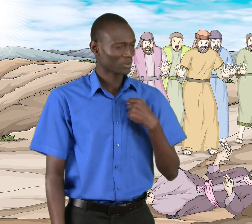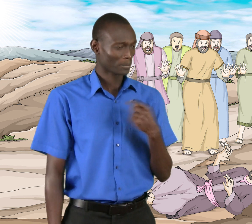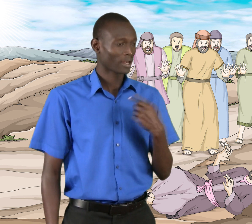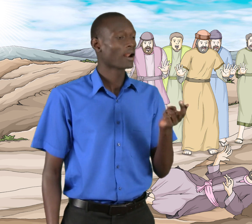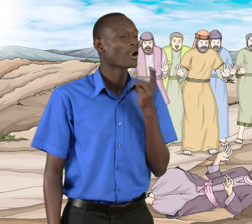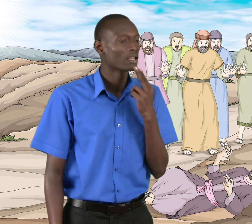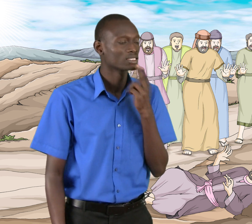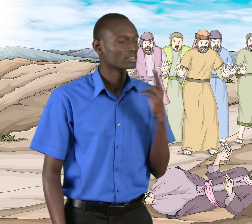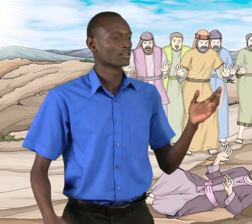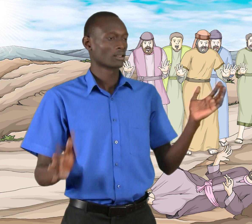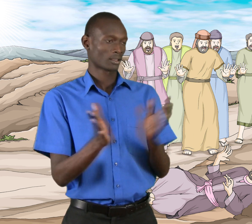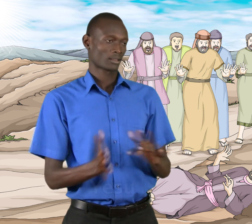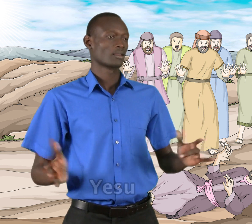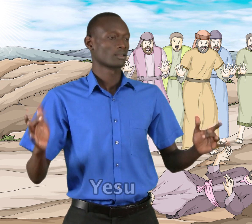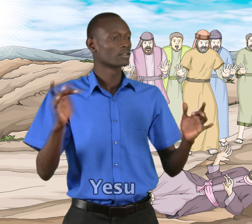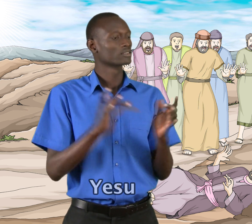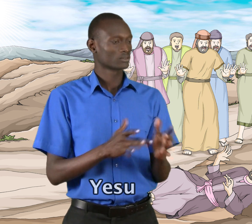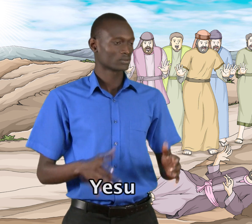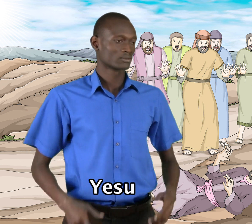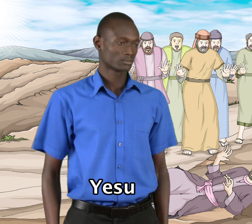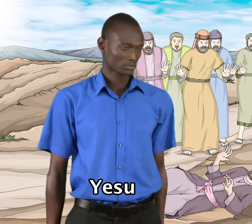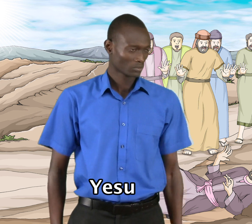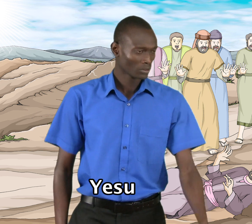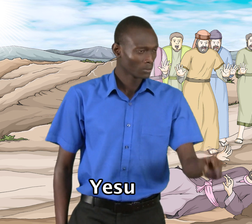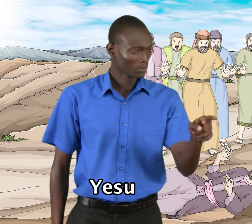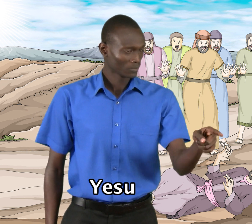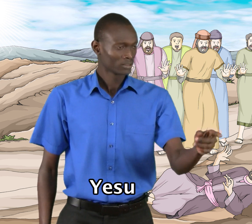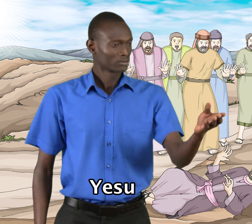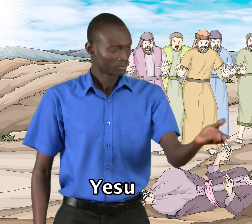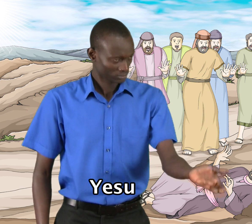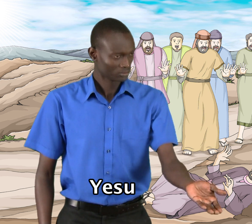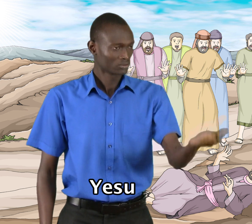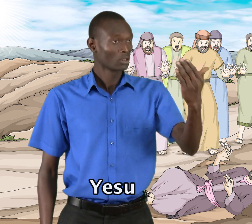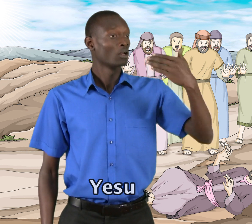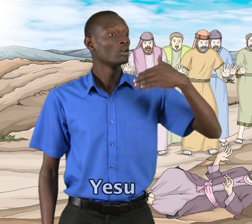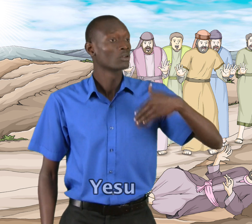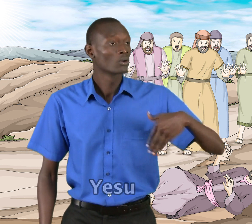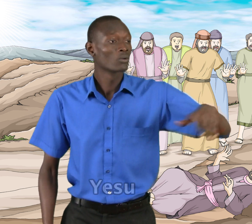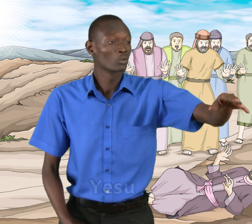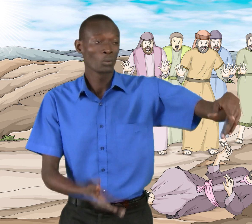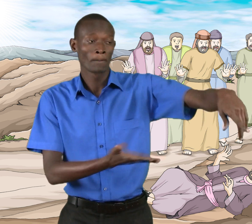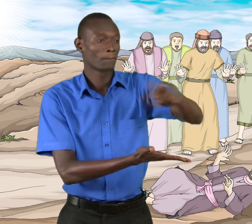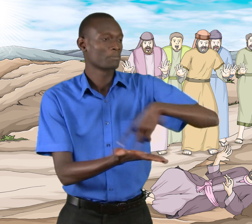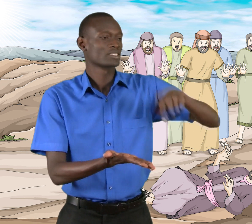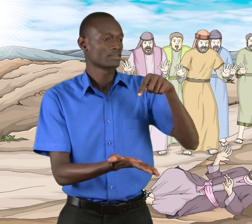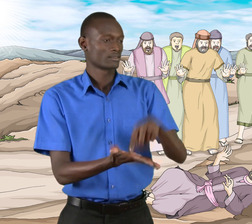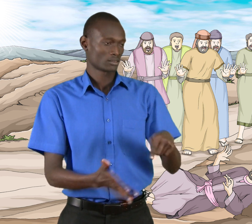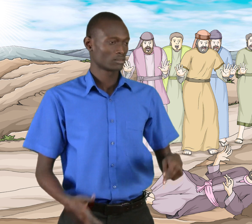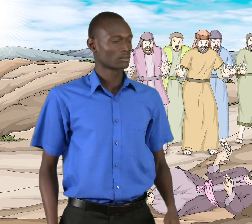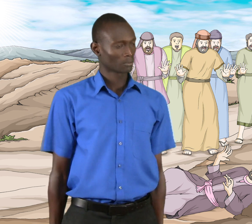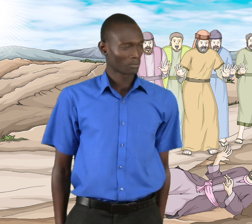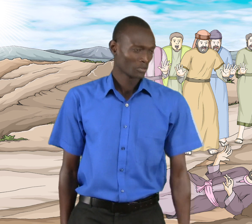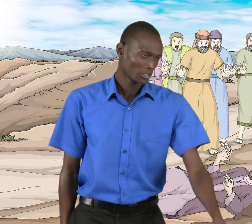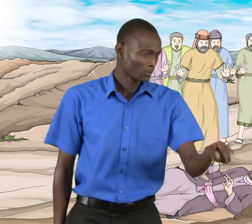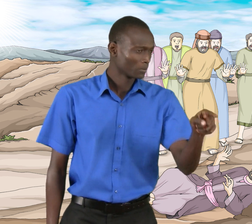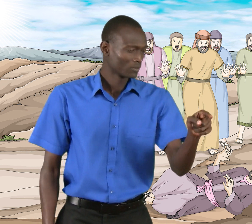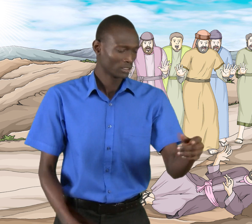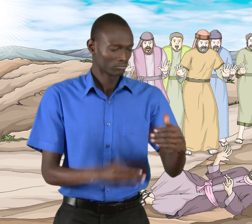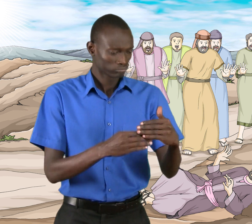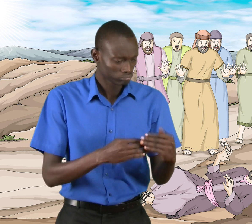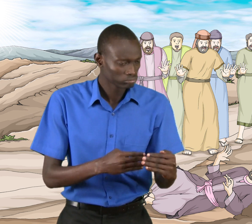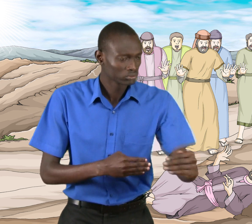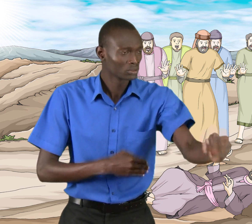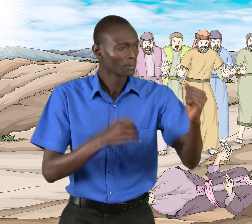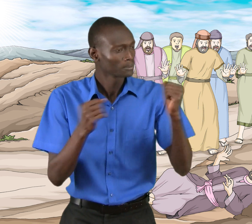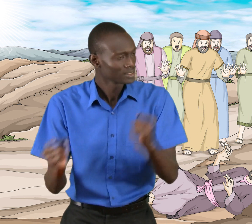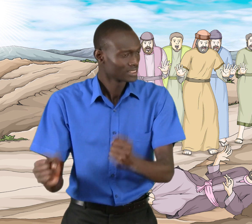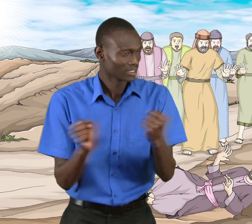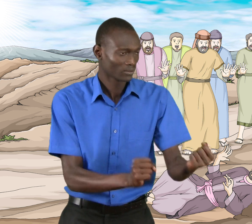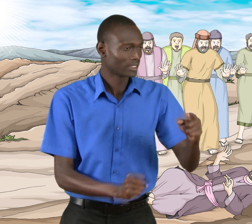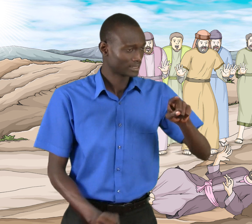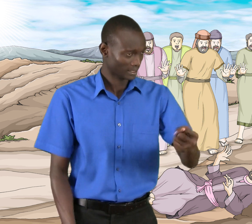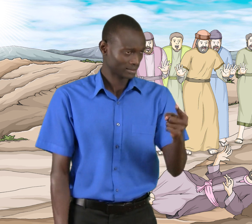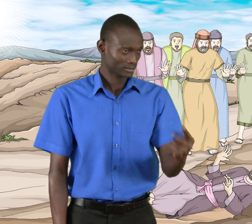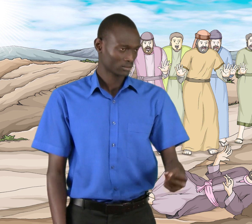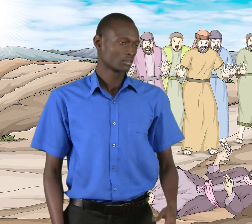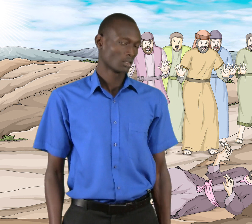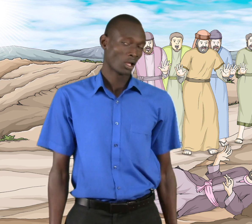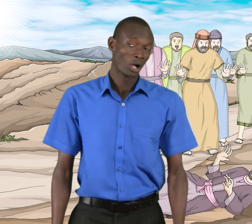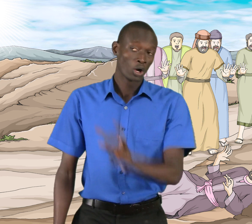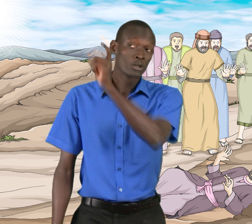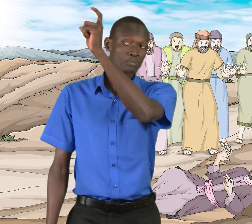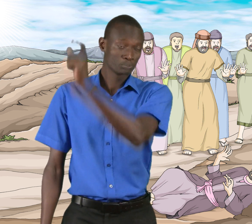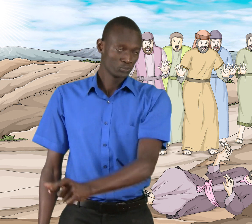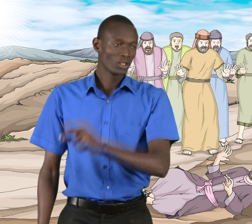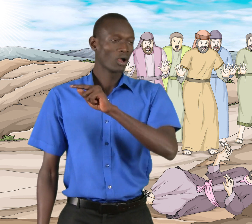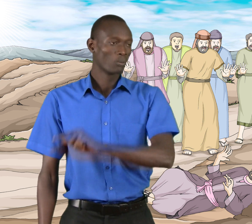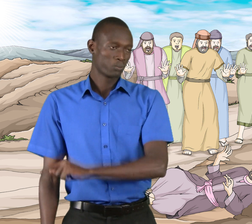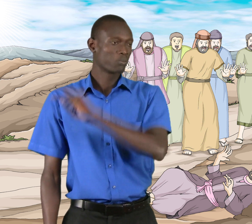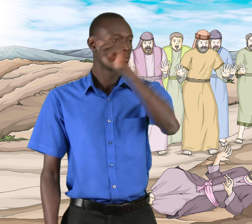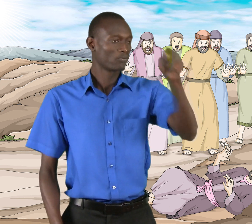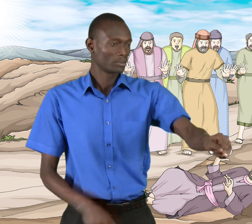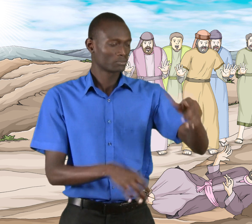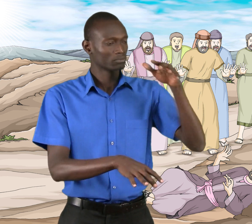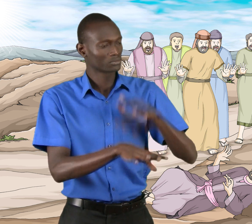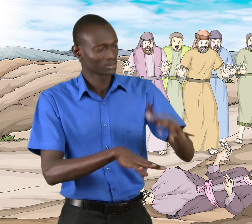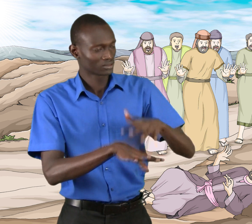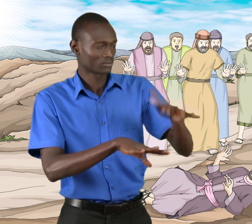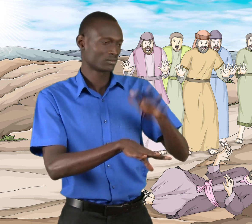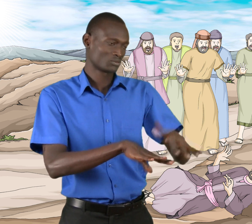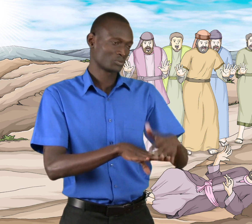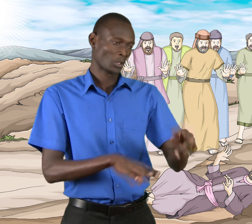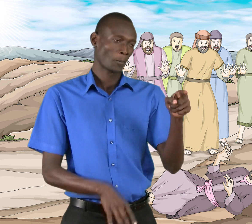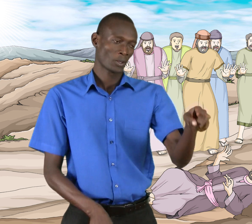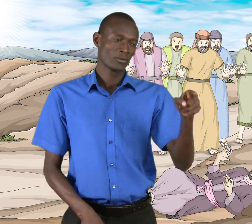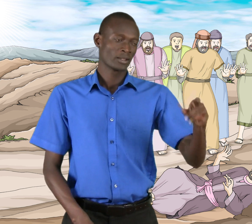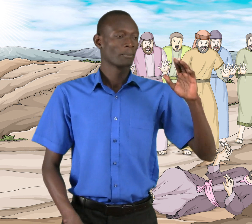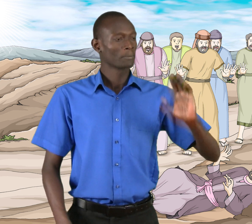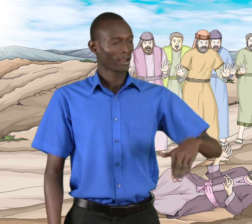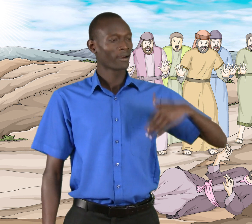“I am Jesus, whom you are persecuting,” He replied.